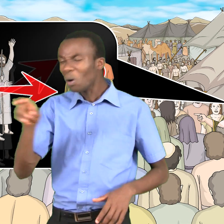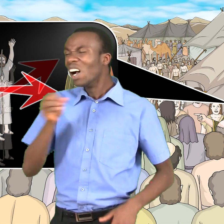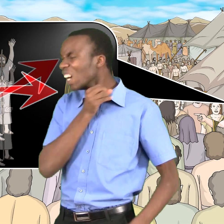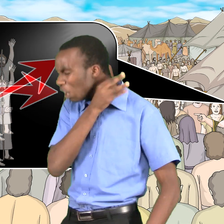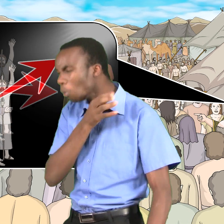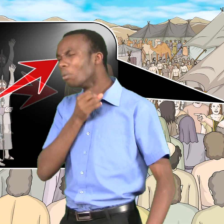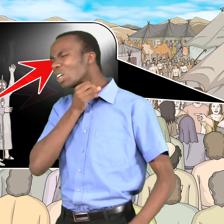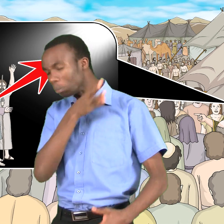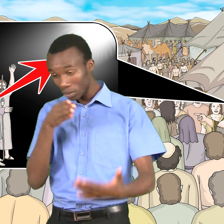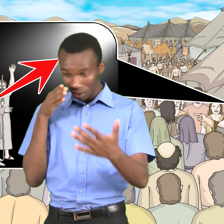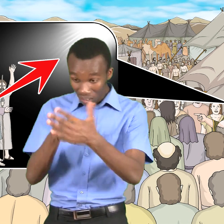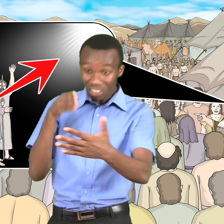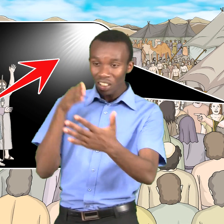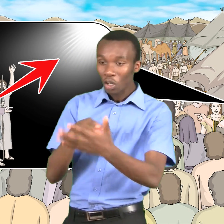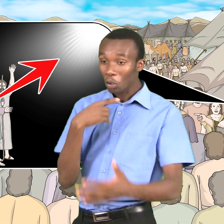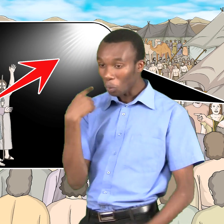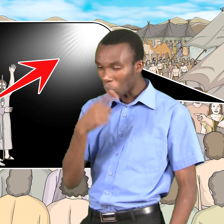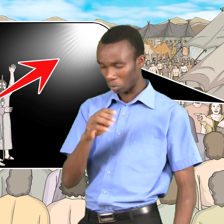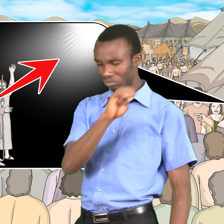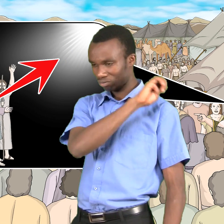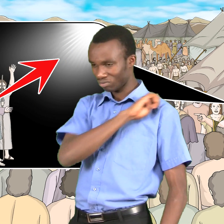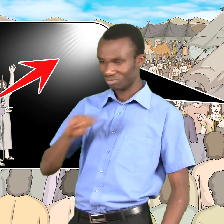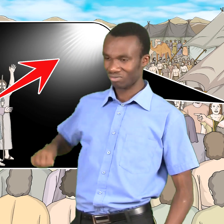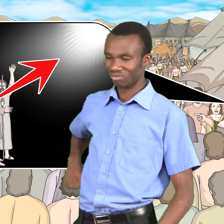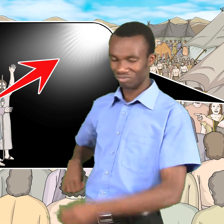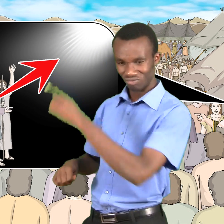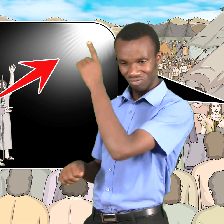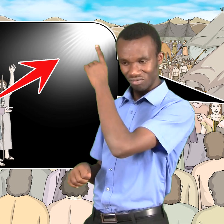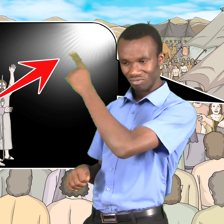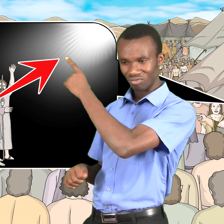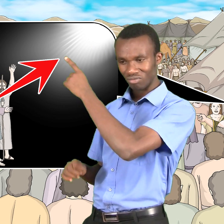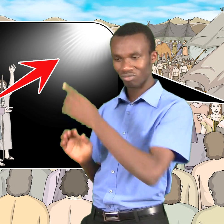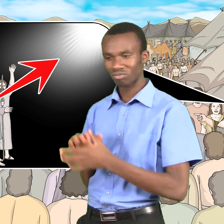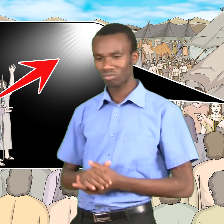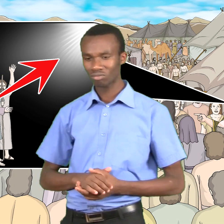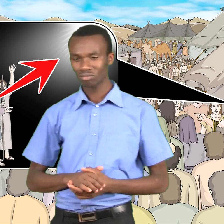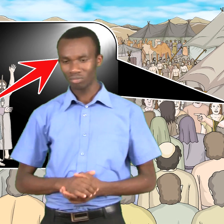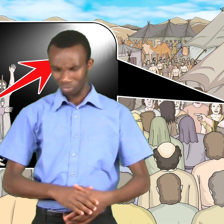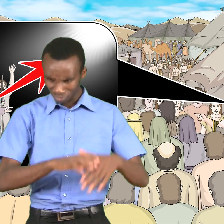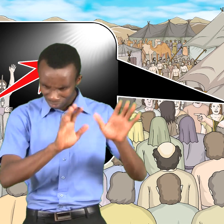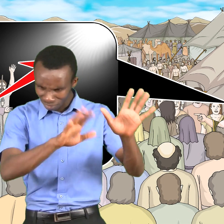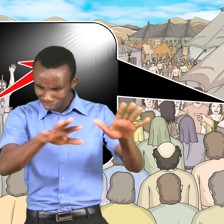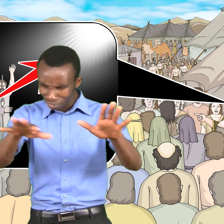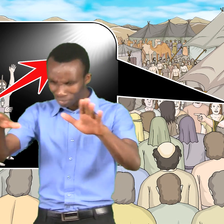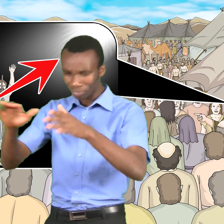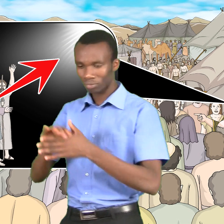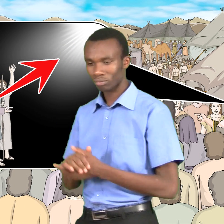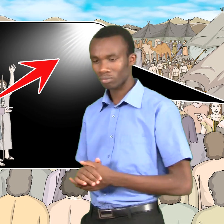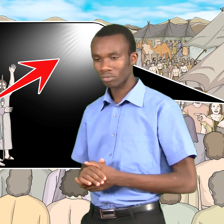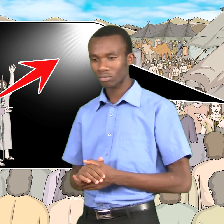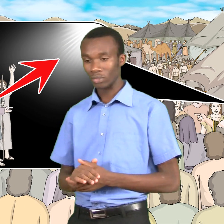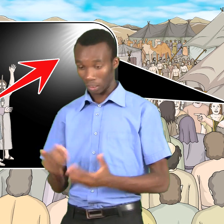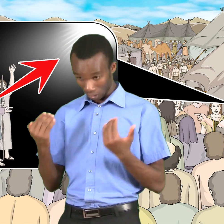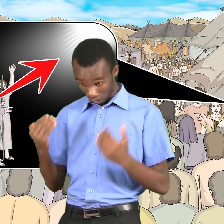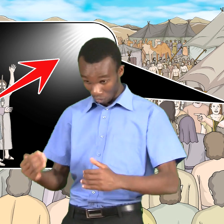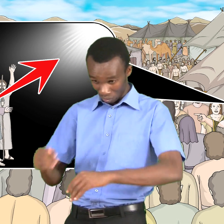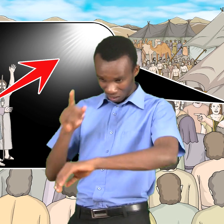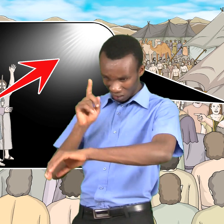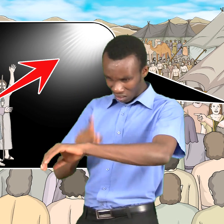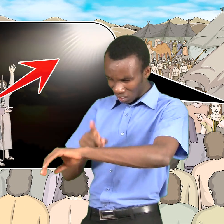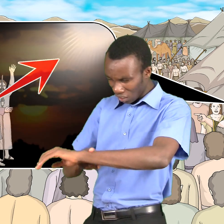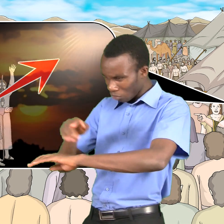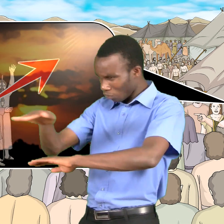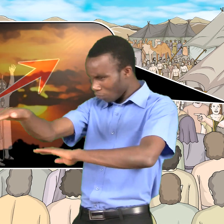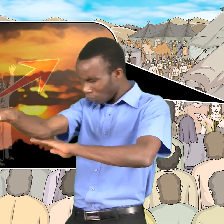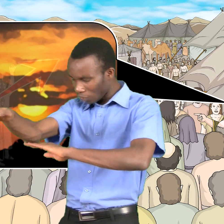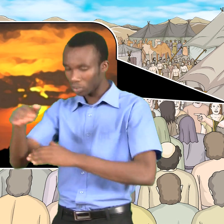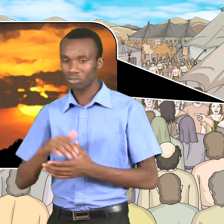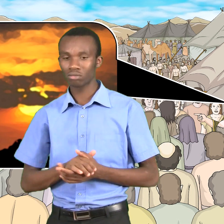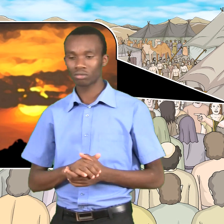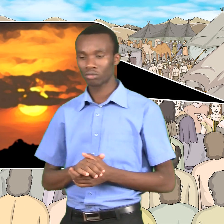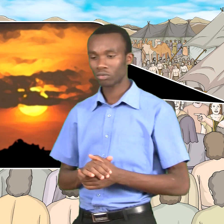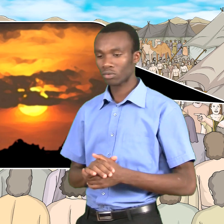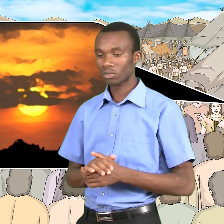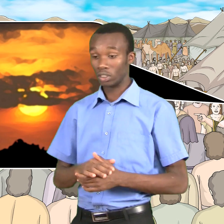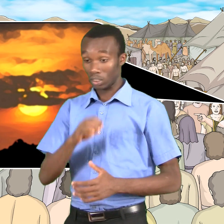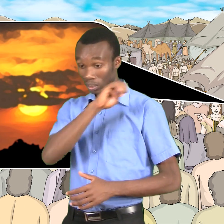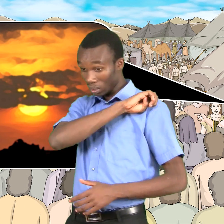For who are we that you should grumble against us?”